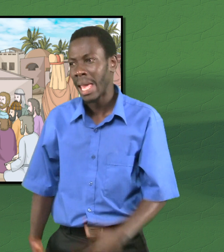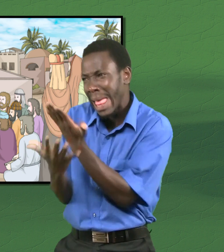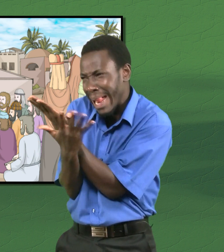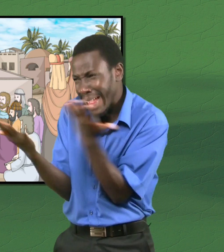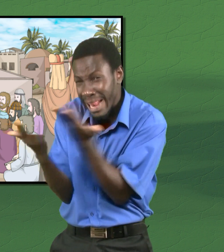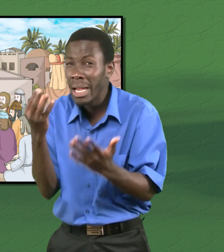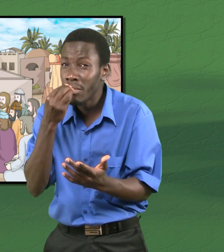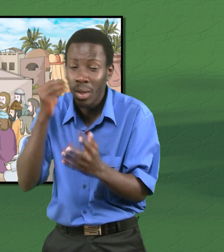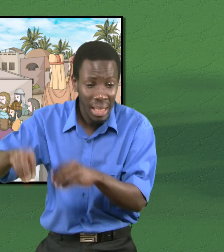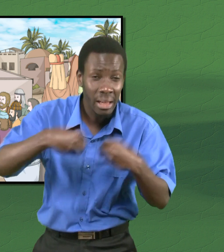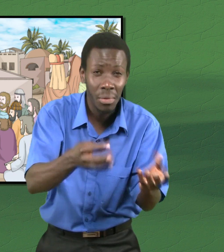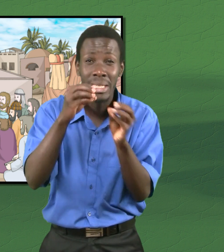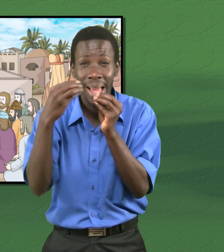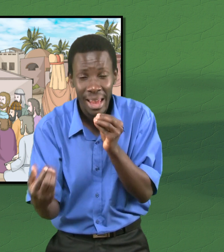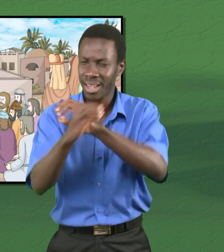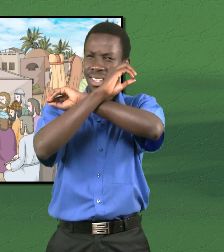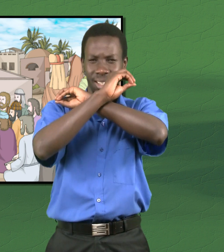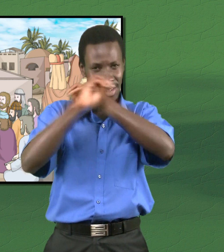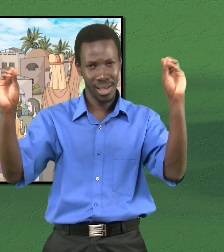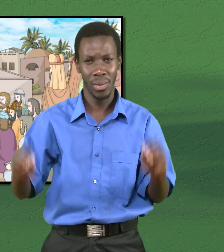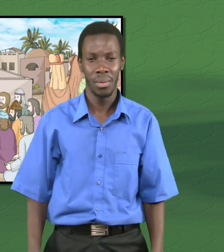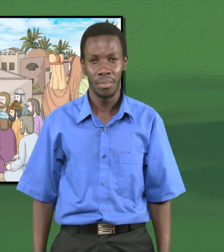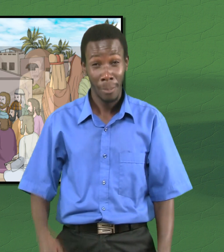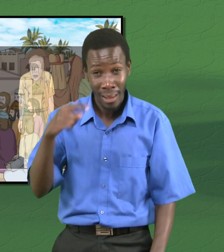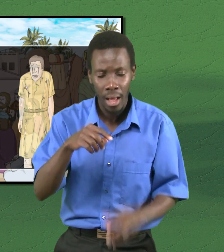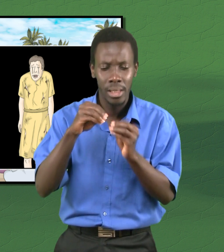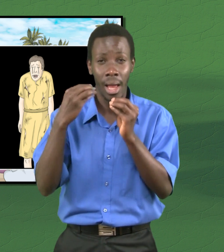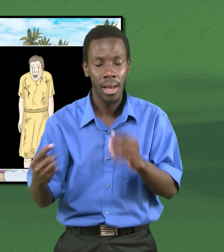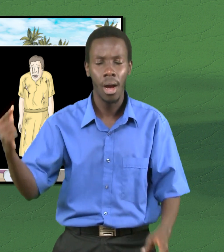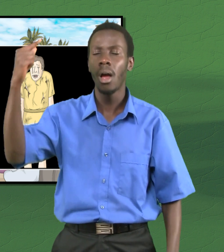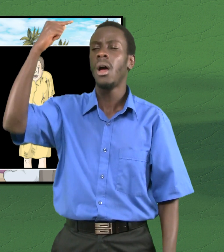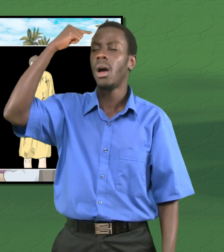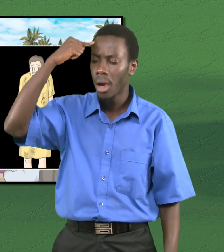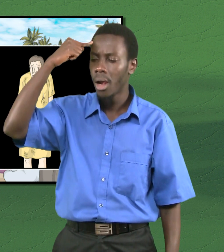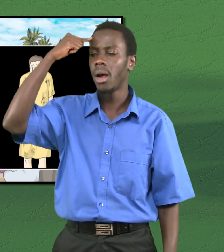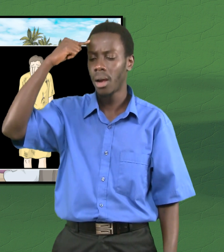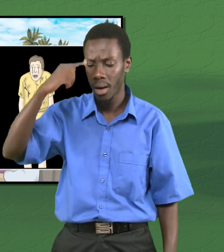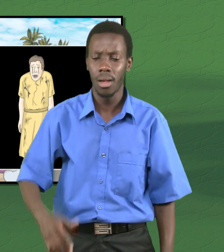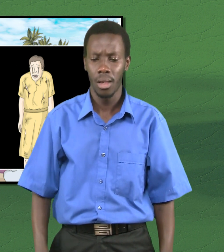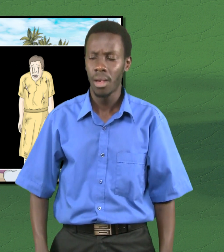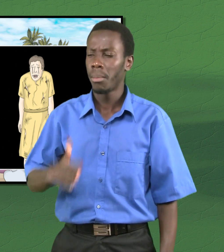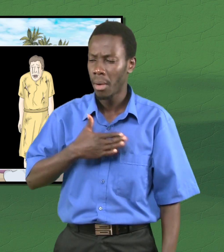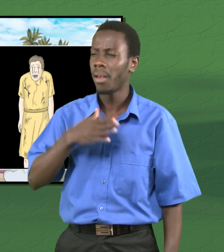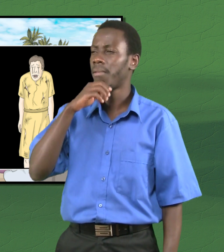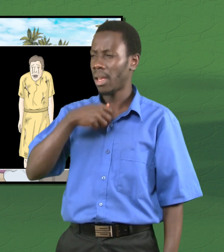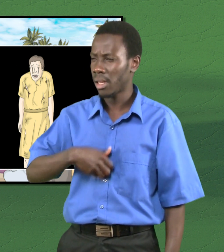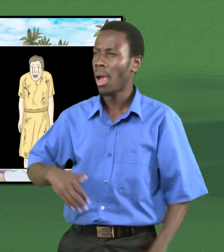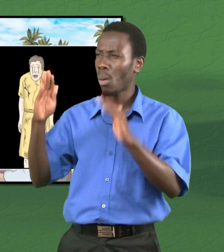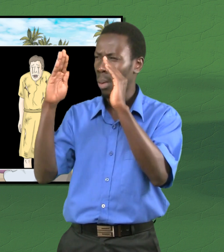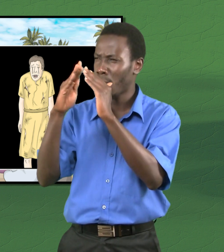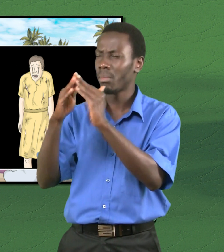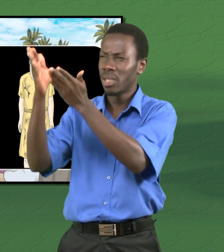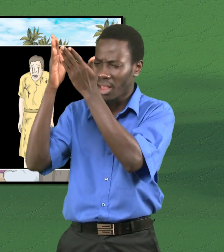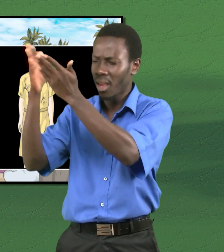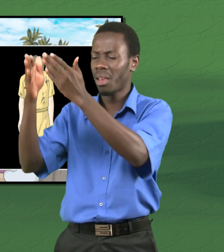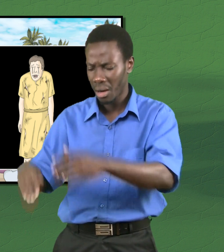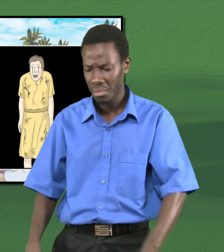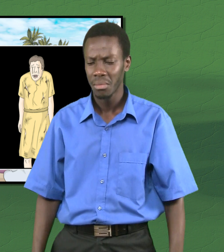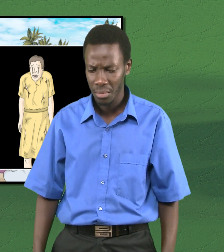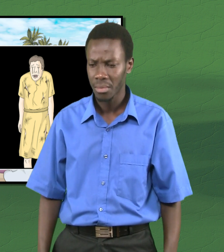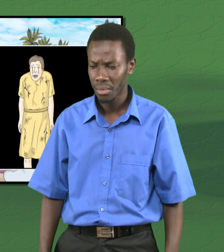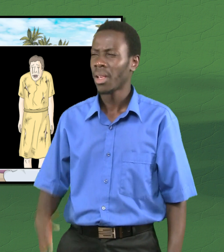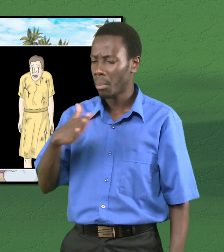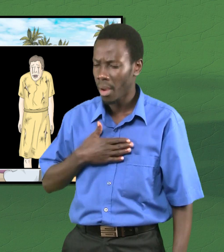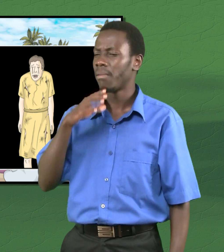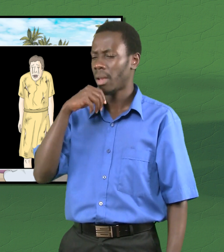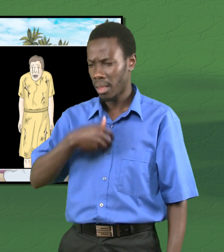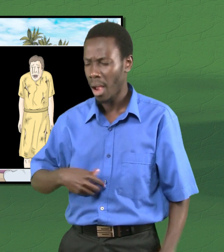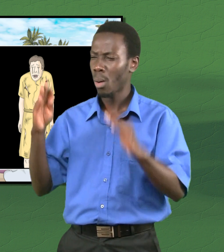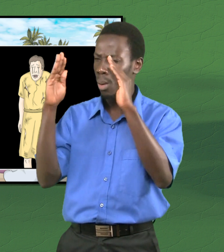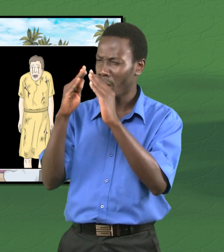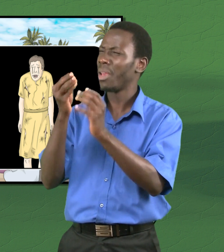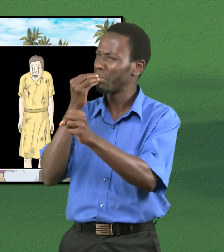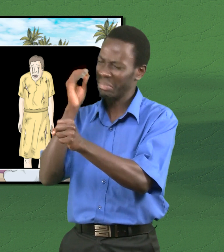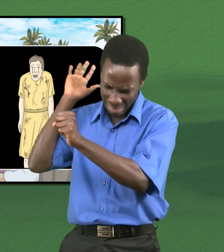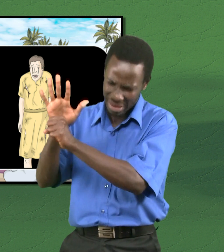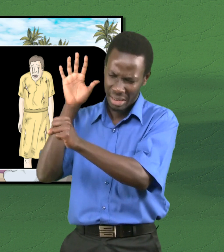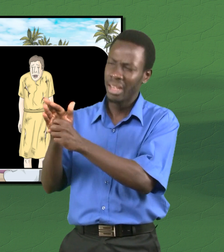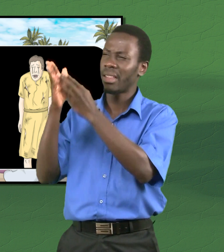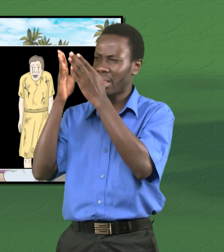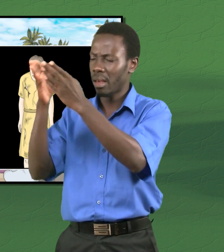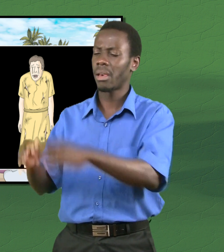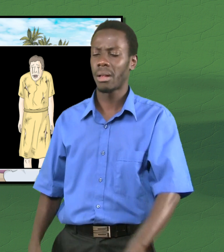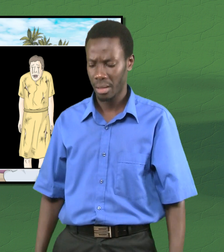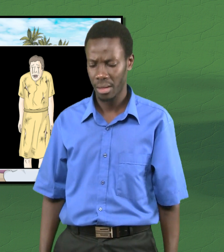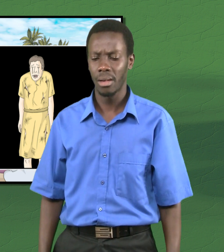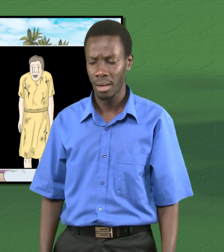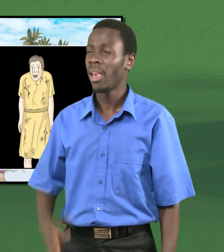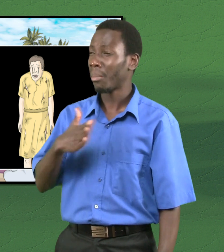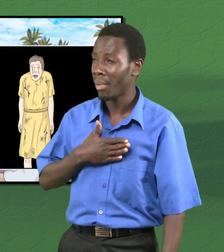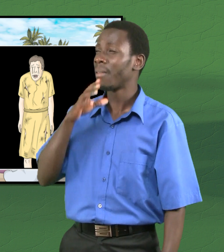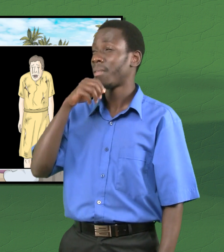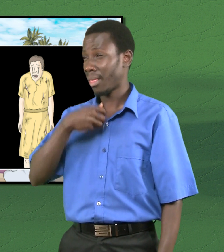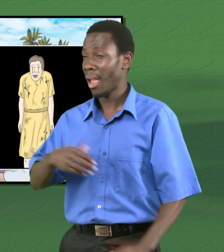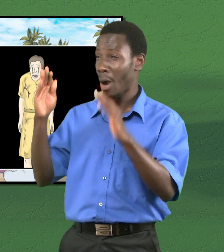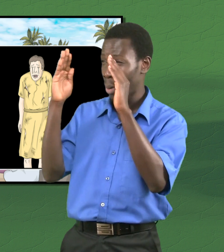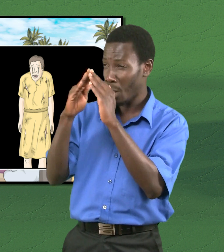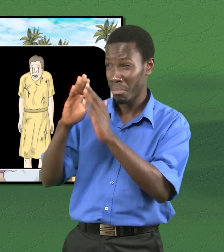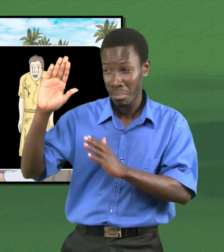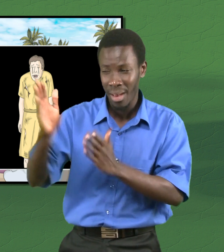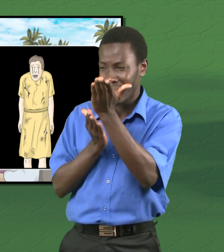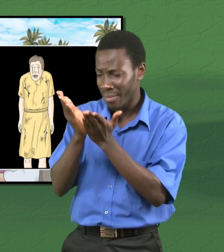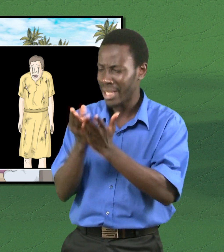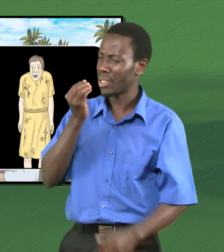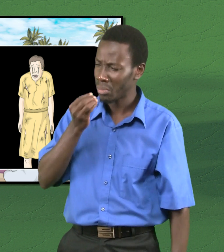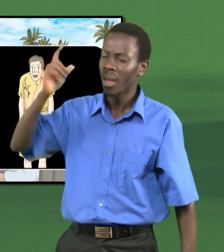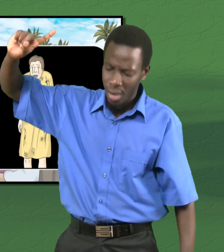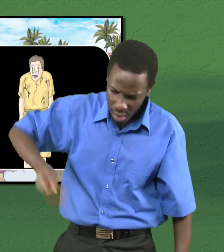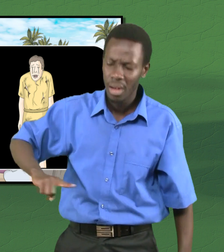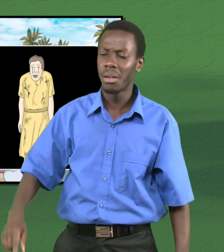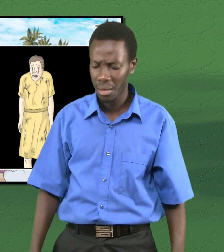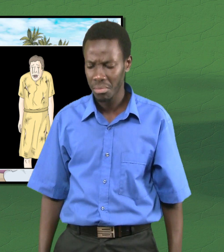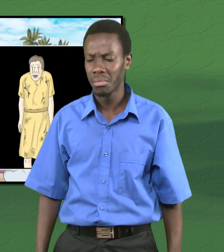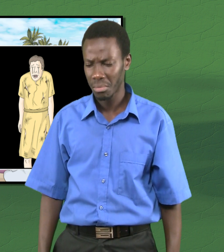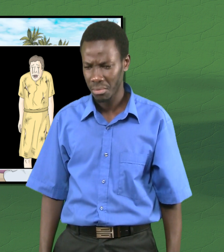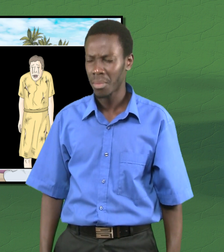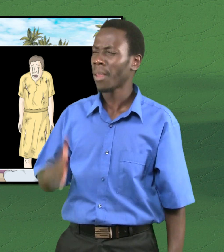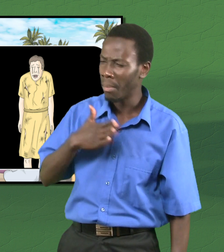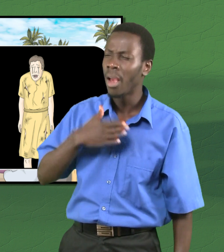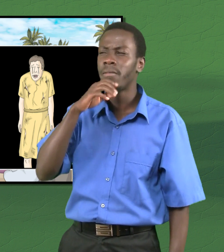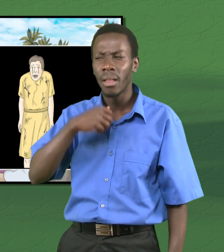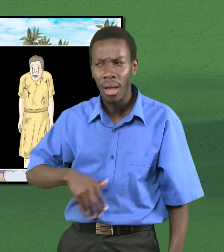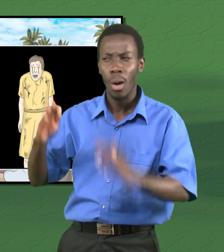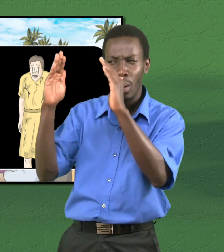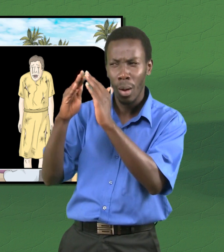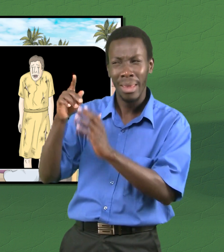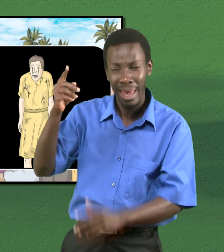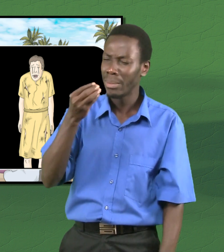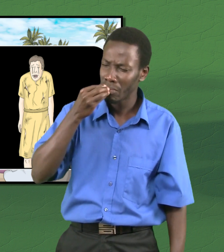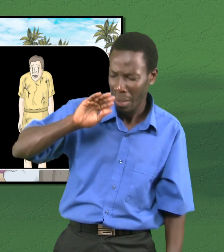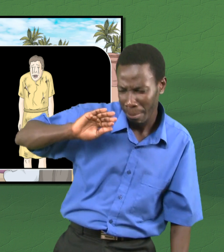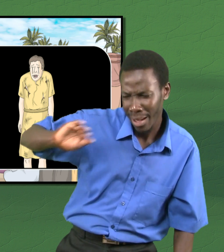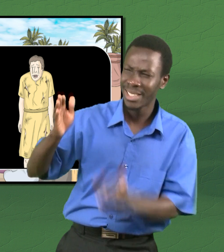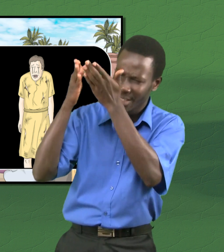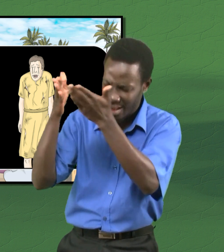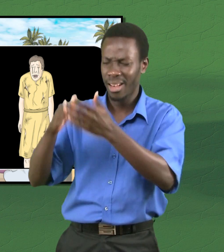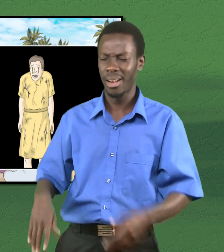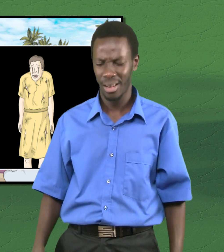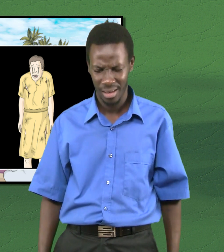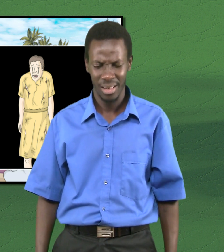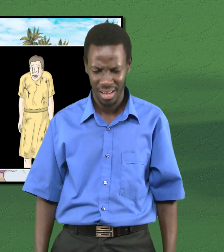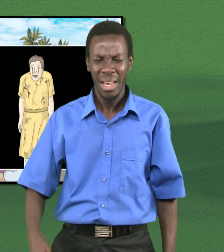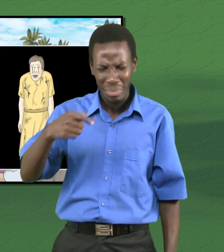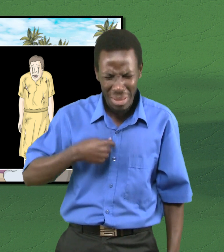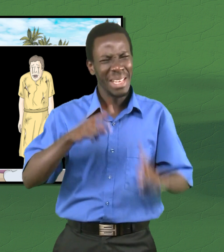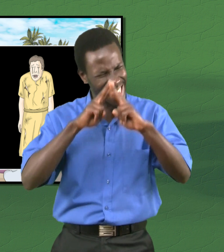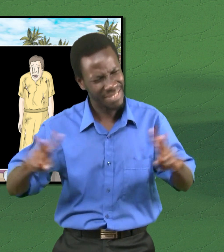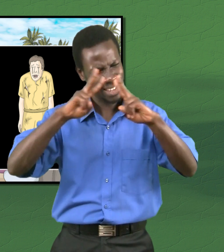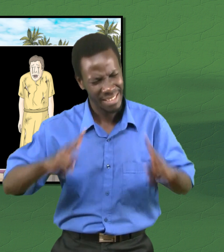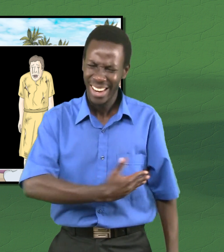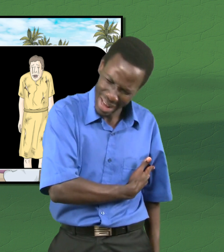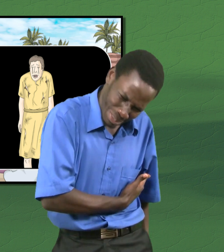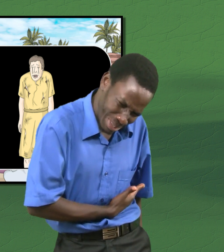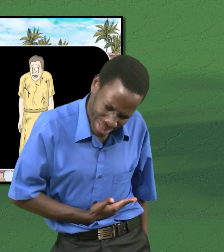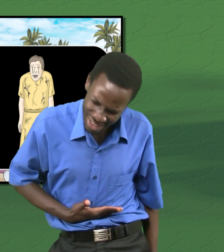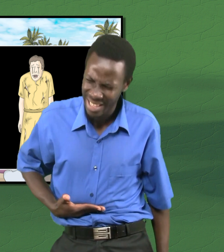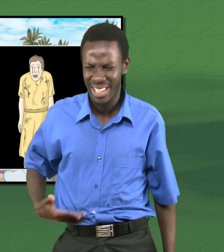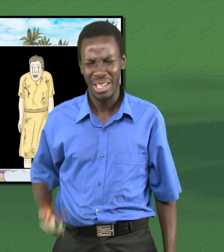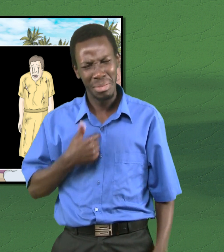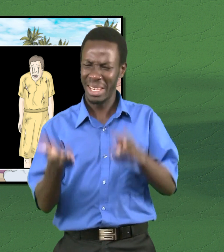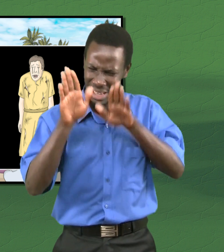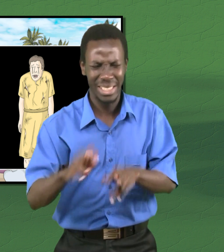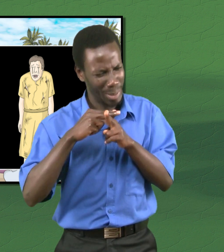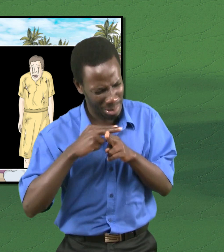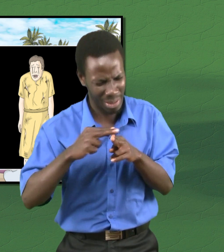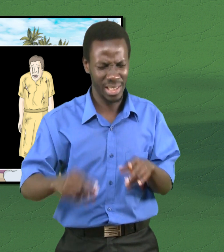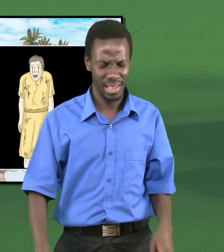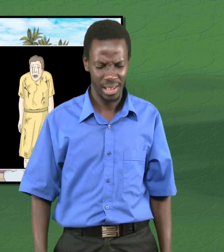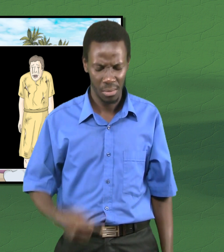Finally he came to his senses and said, ‘How many of my father’s hired servants have plenty of food? But here I am, starving to death!